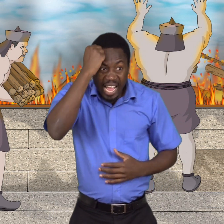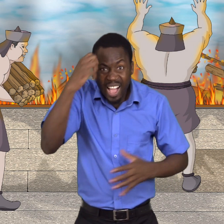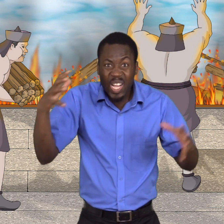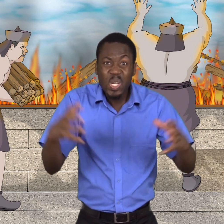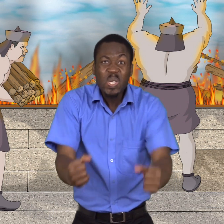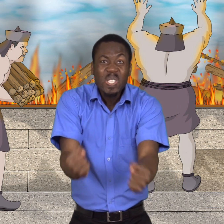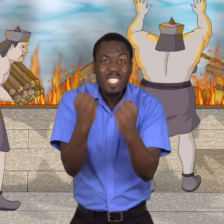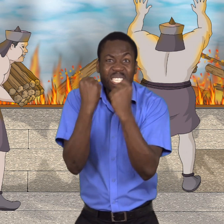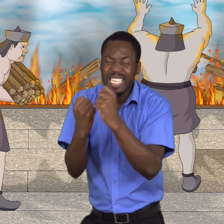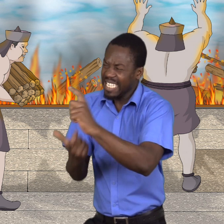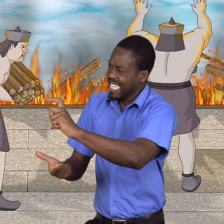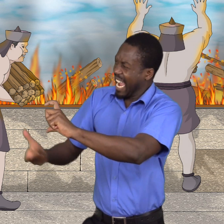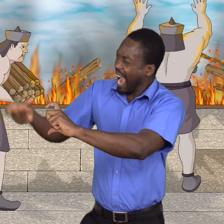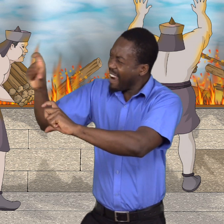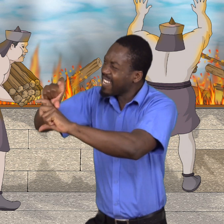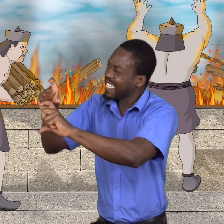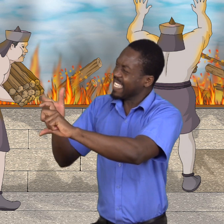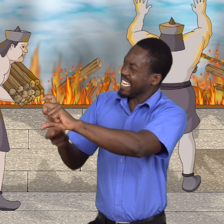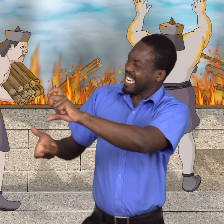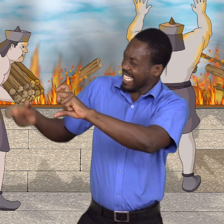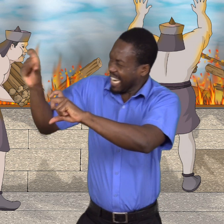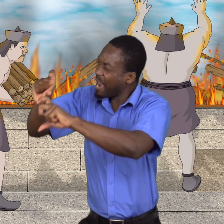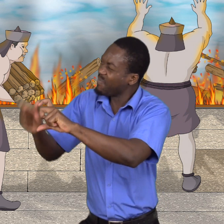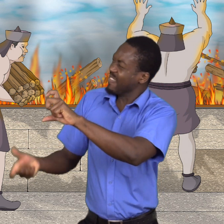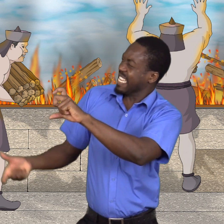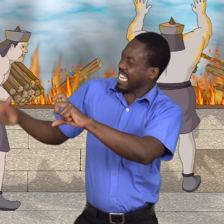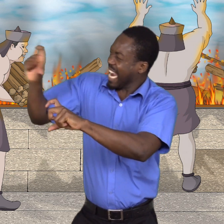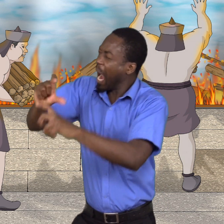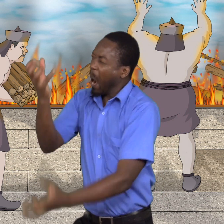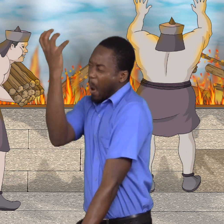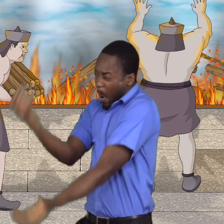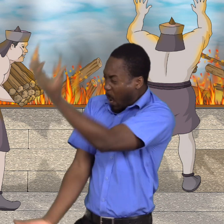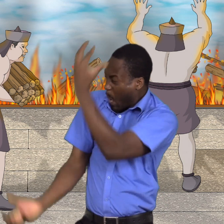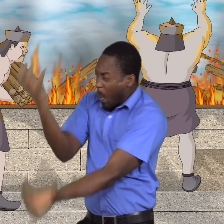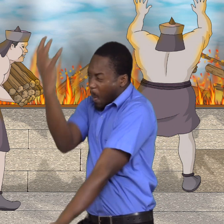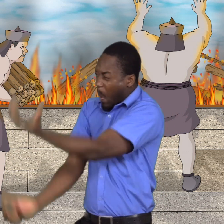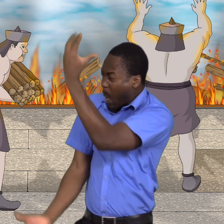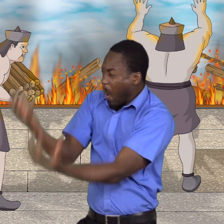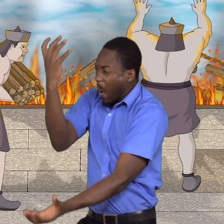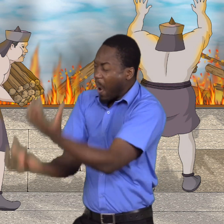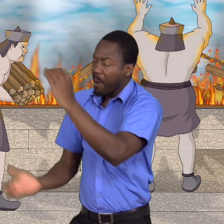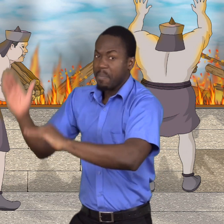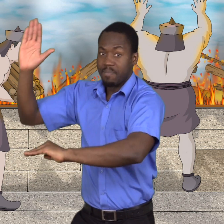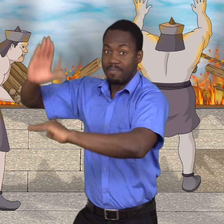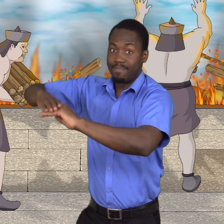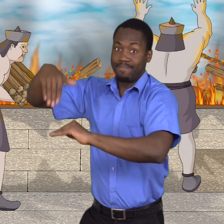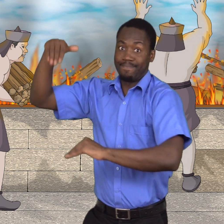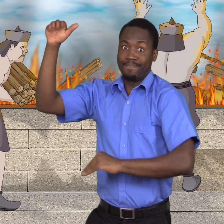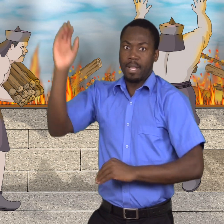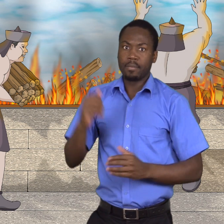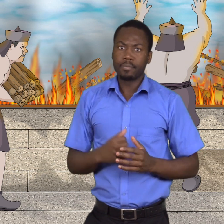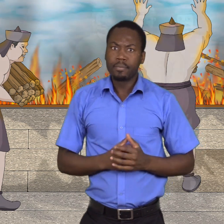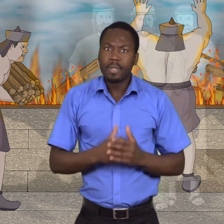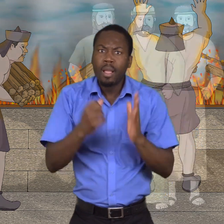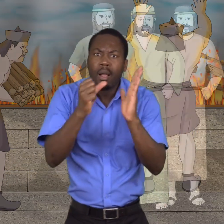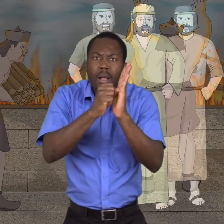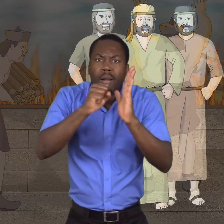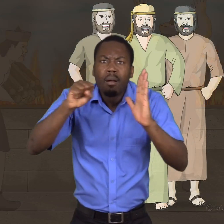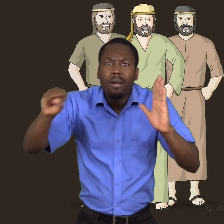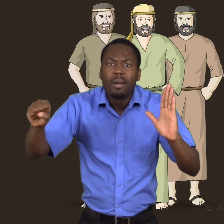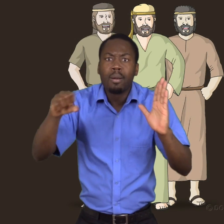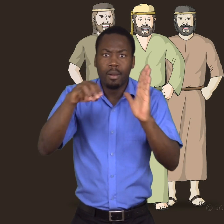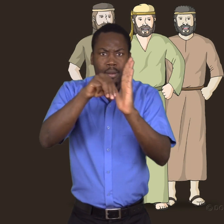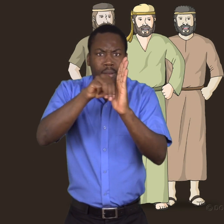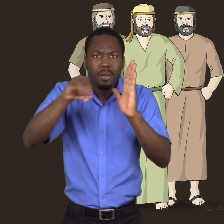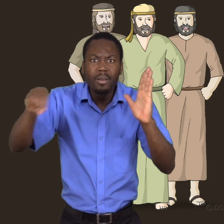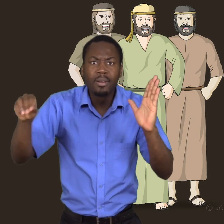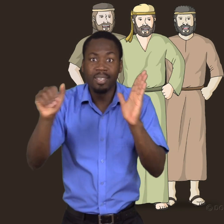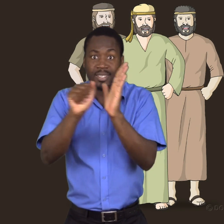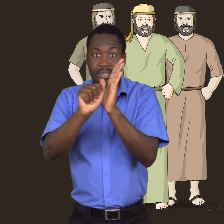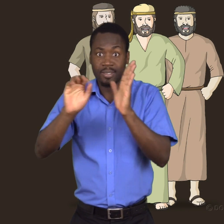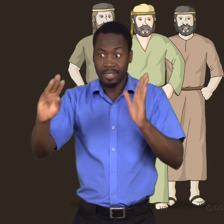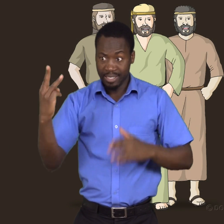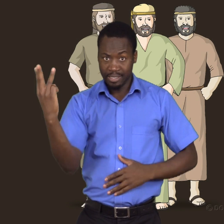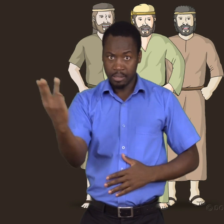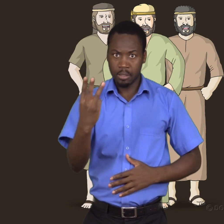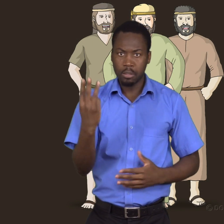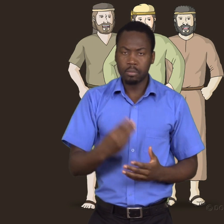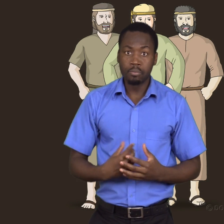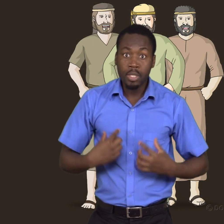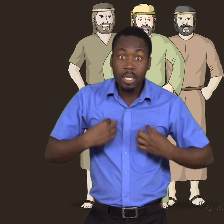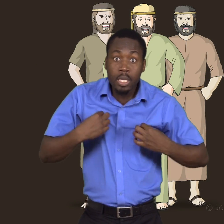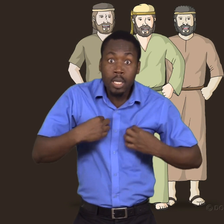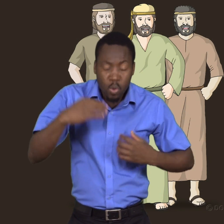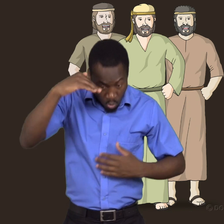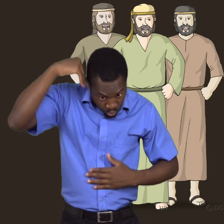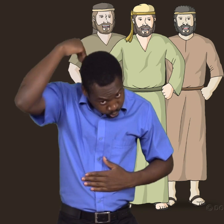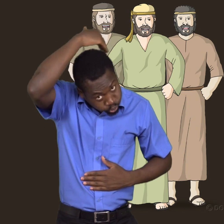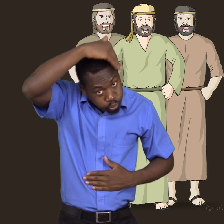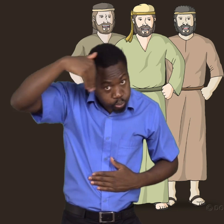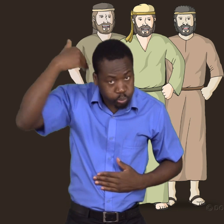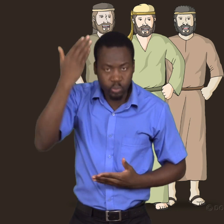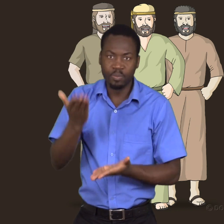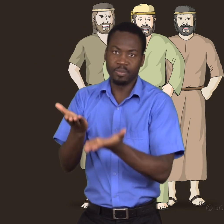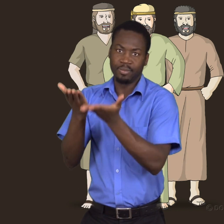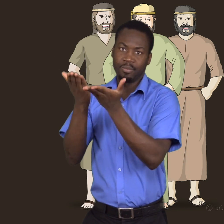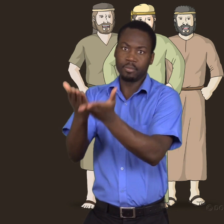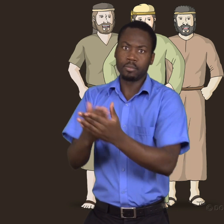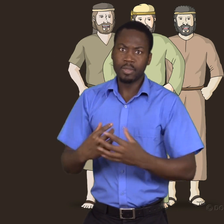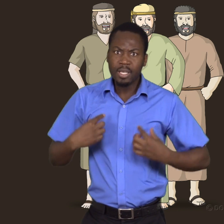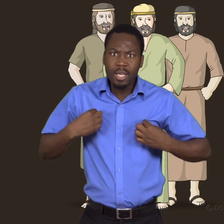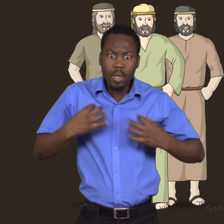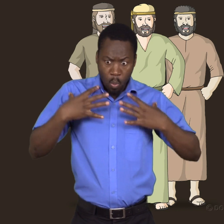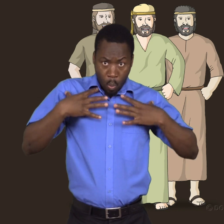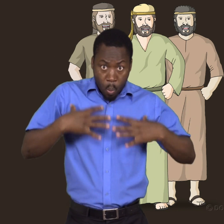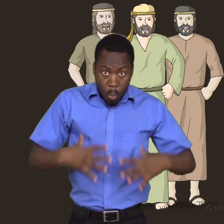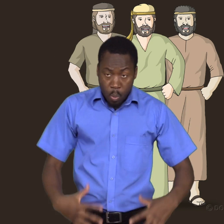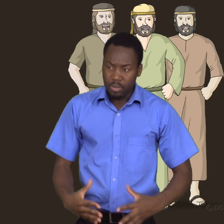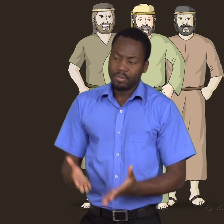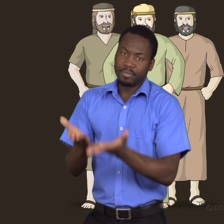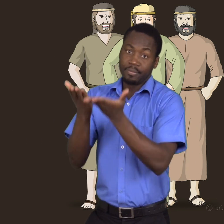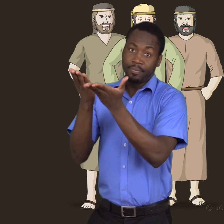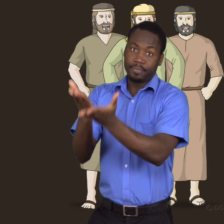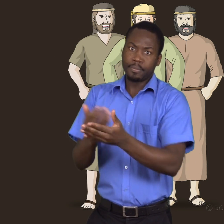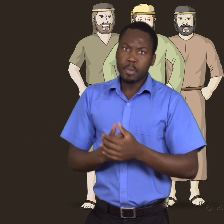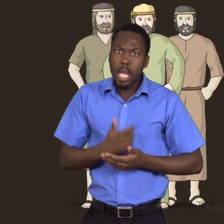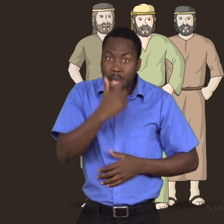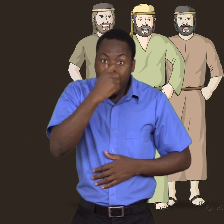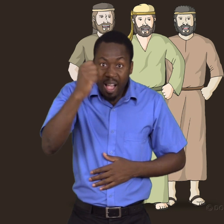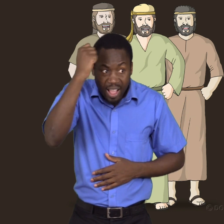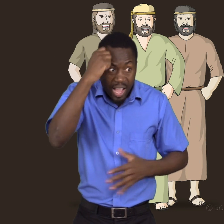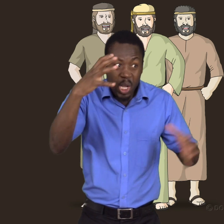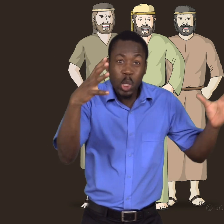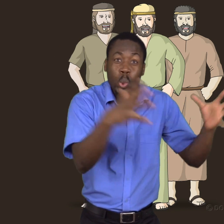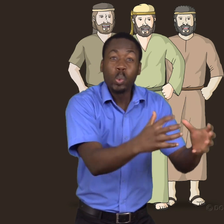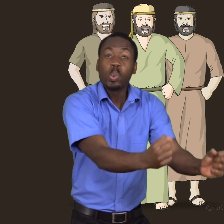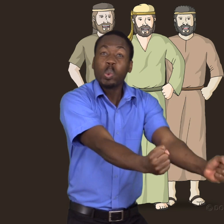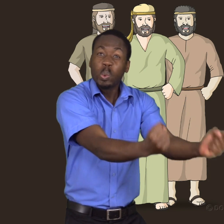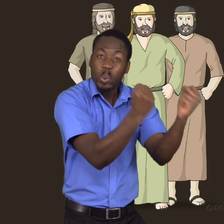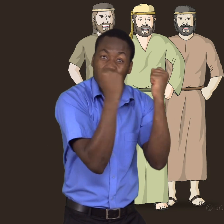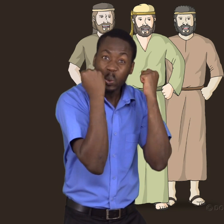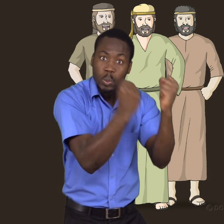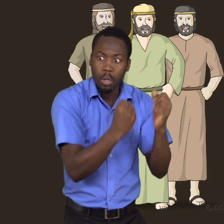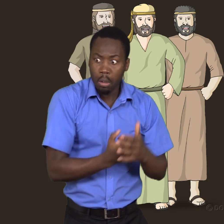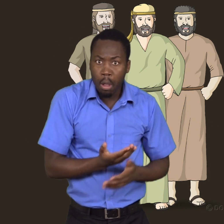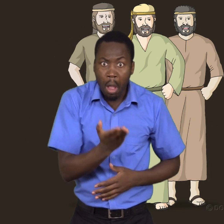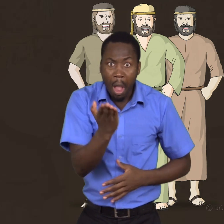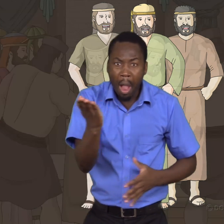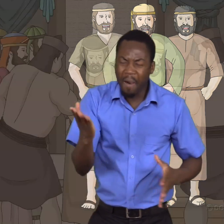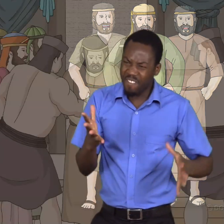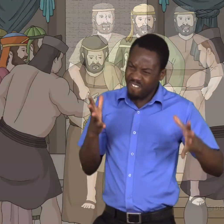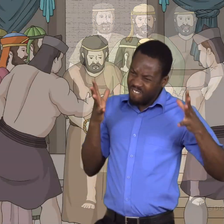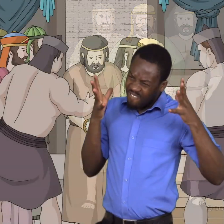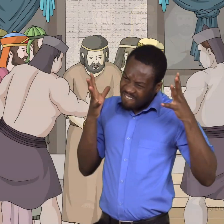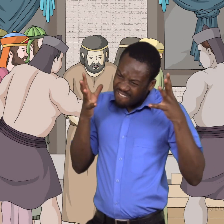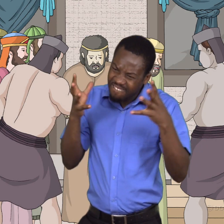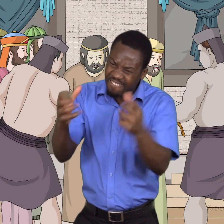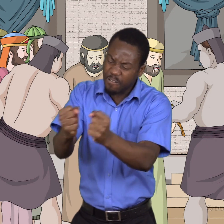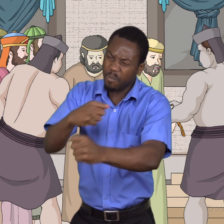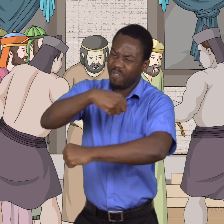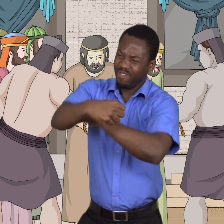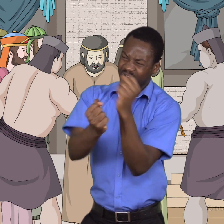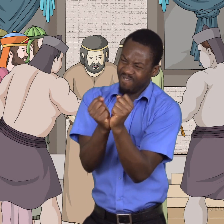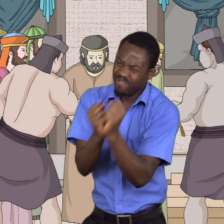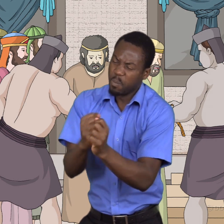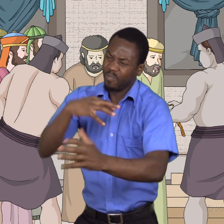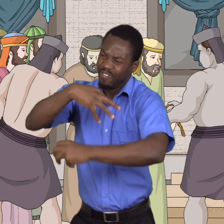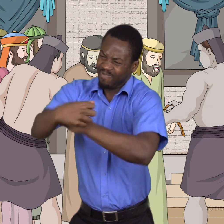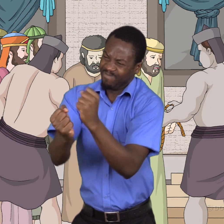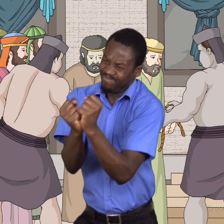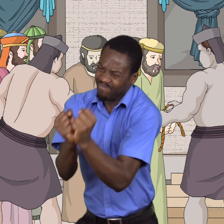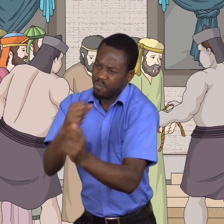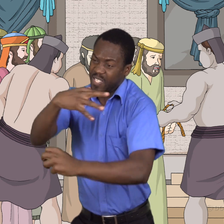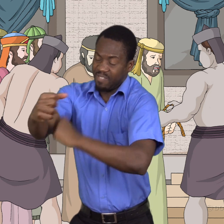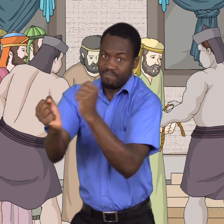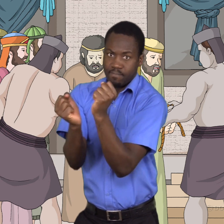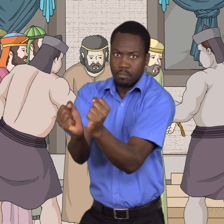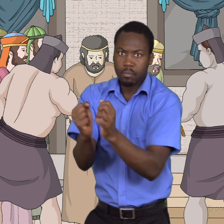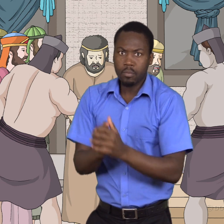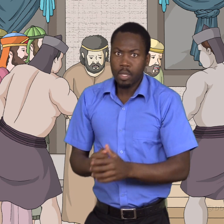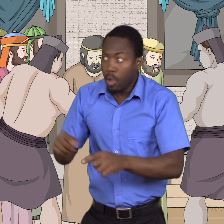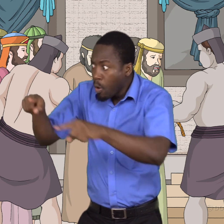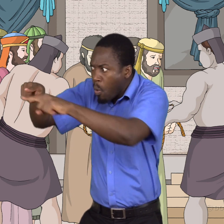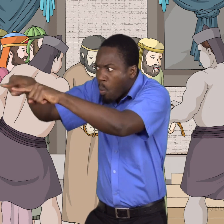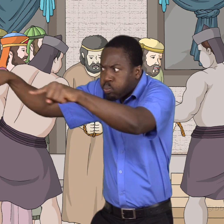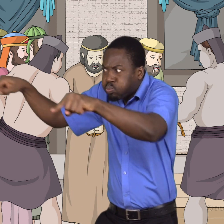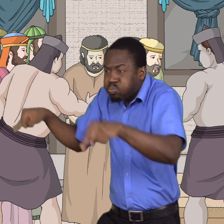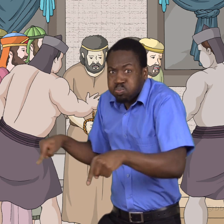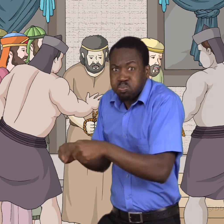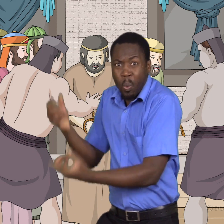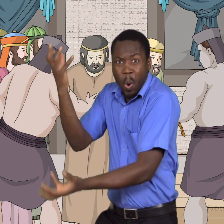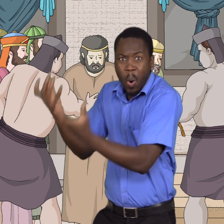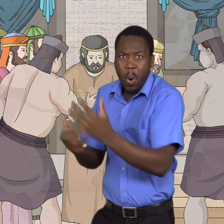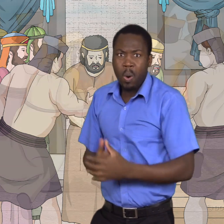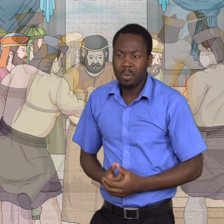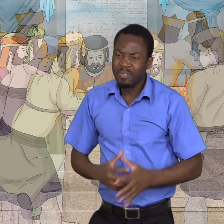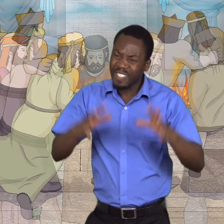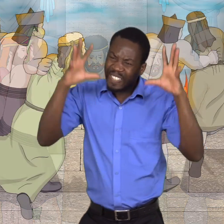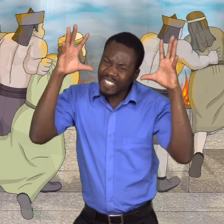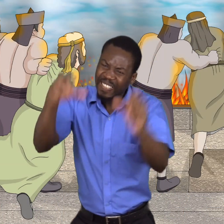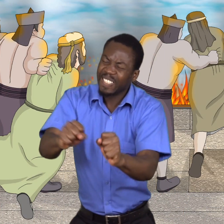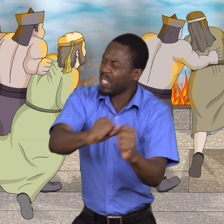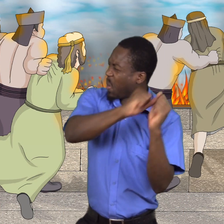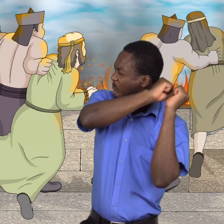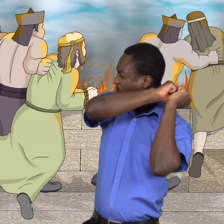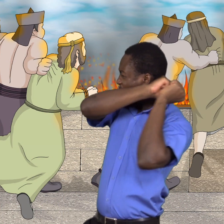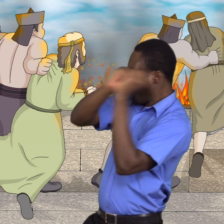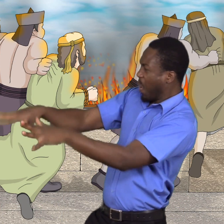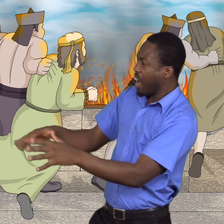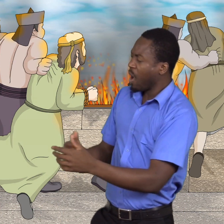So they were tied up, wearing robes, trousers, turbans, and other clothes, and they were thrown into the blazing fiery furnace.